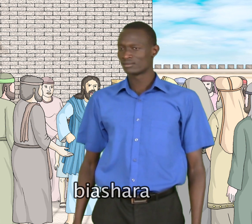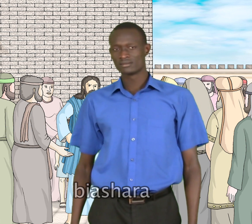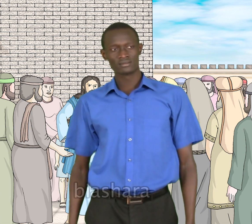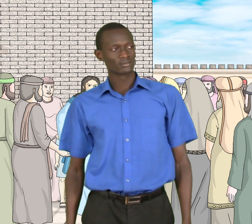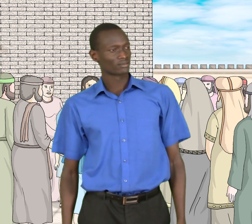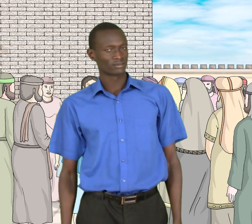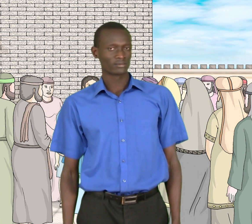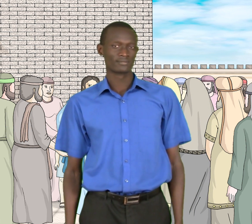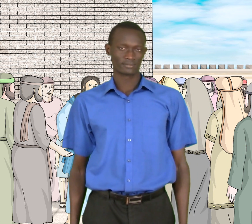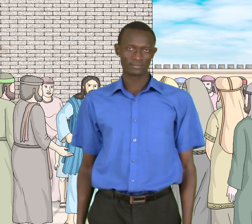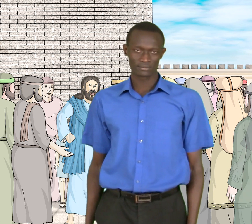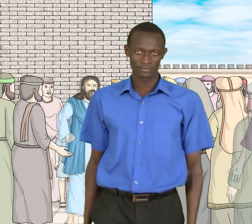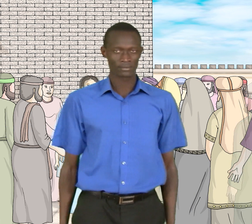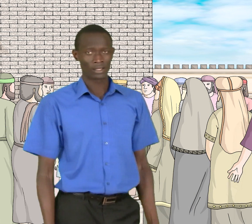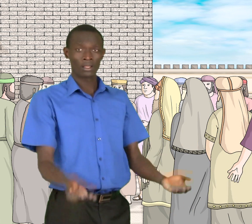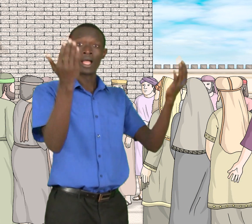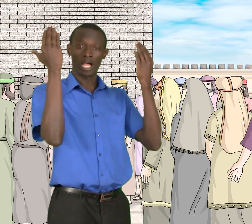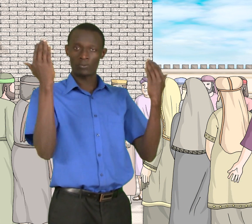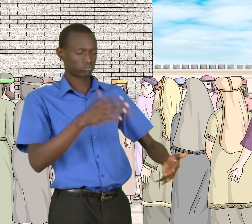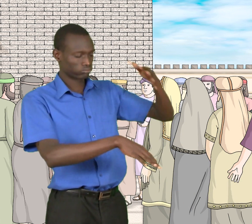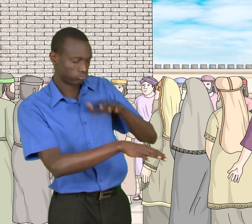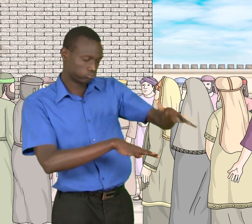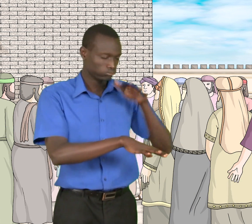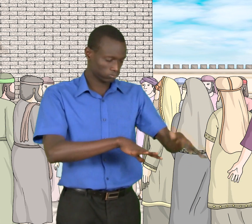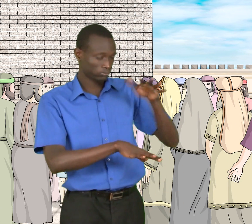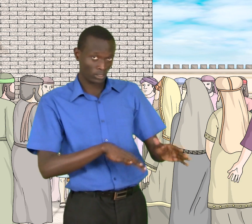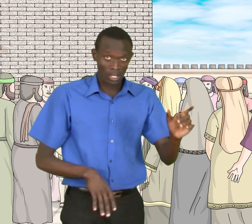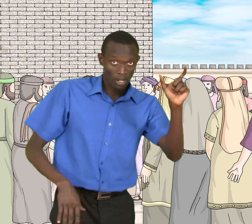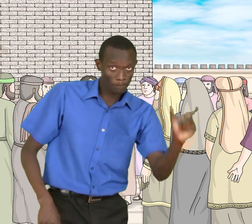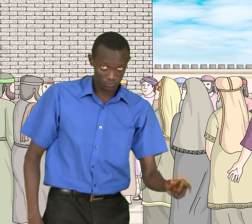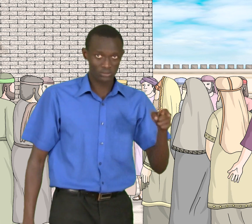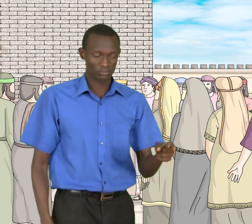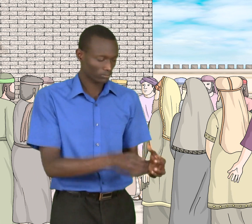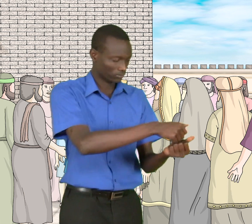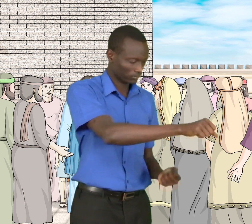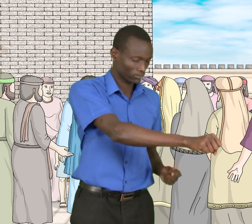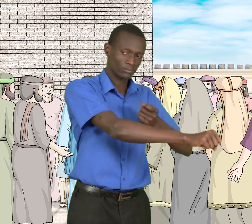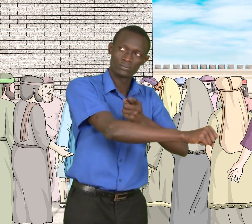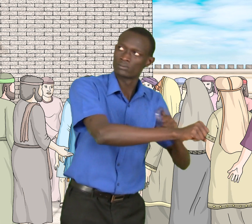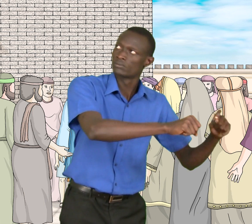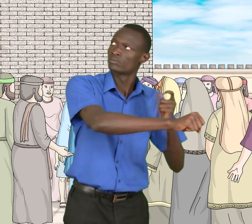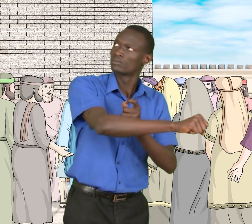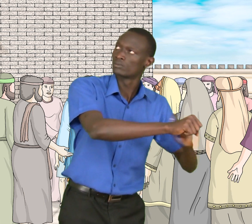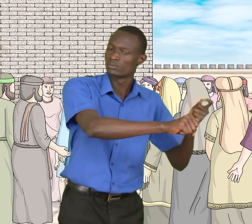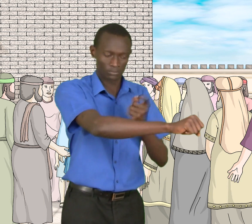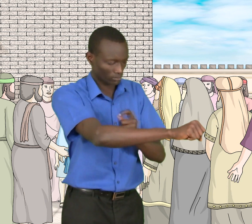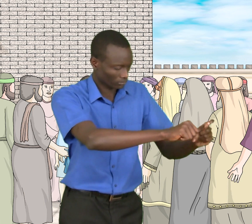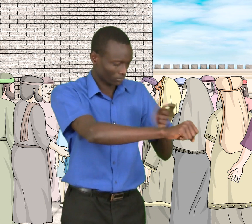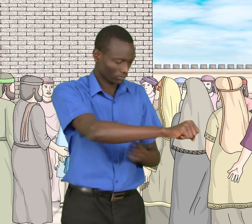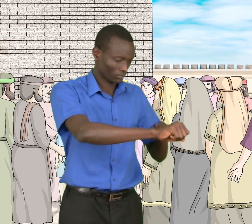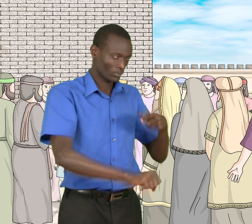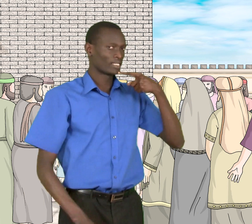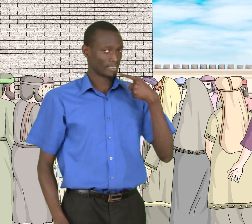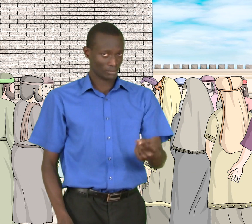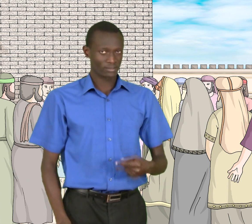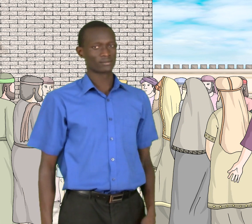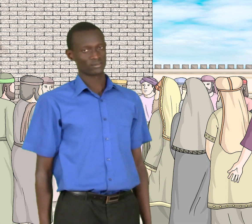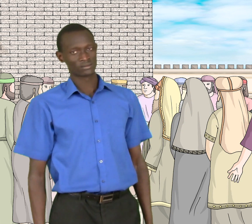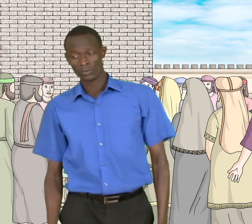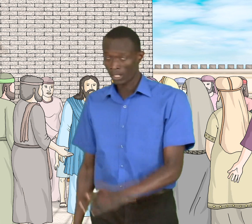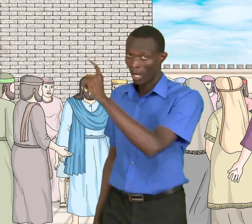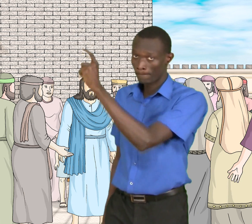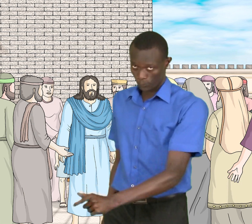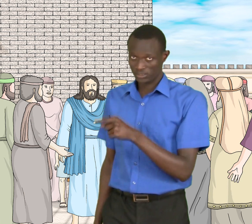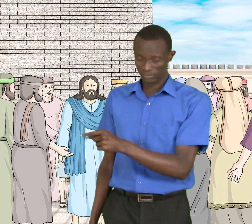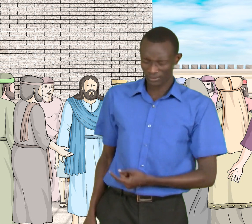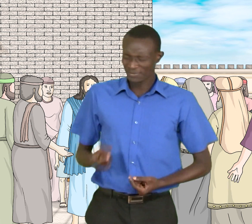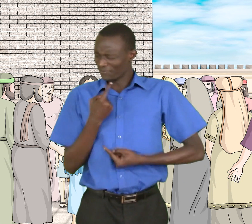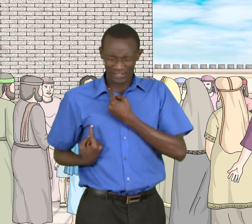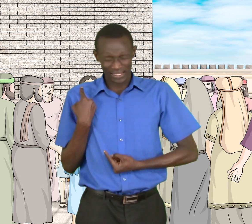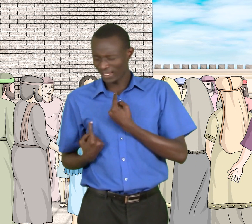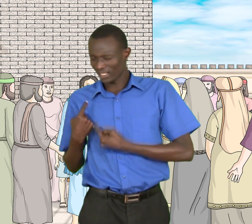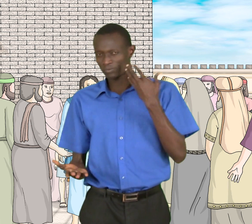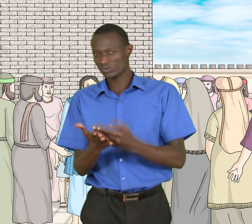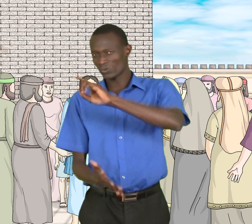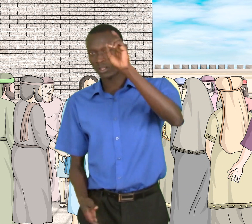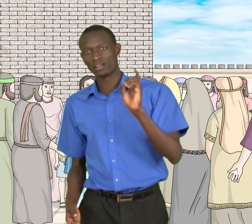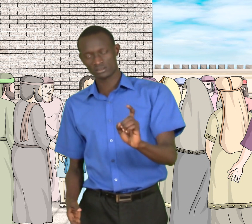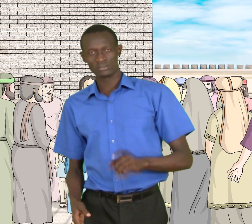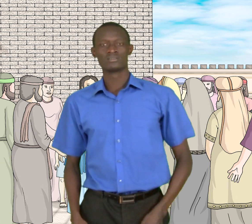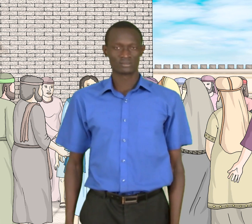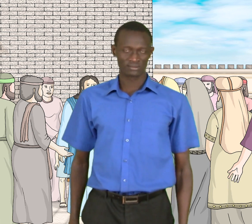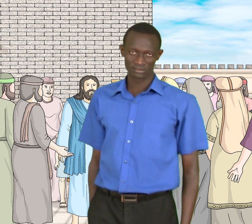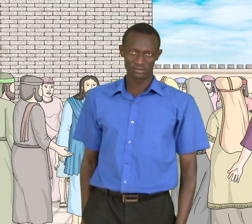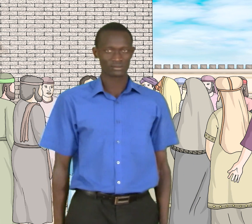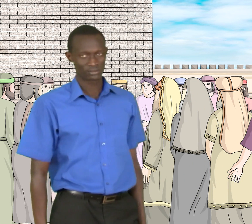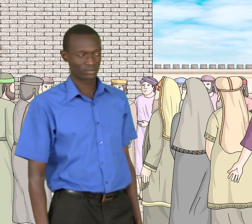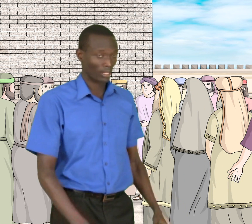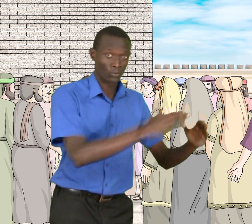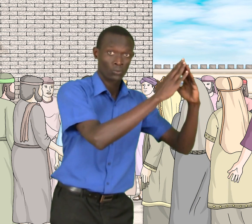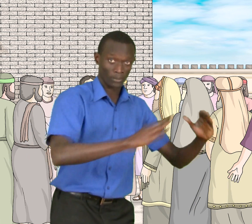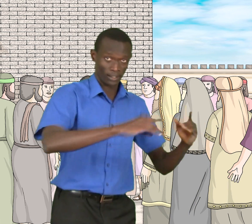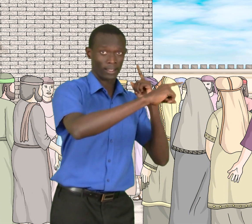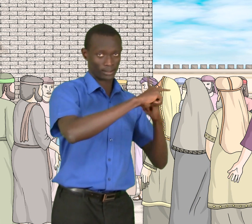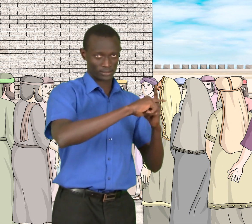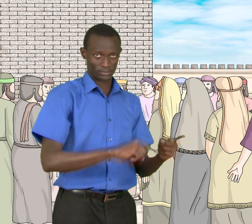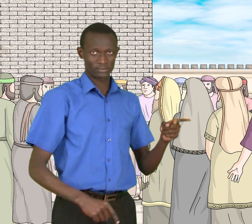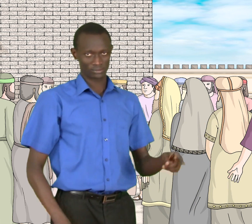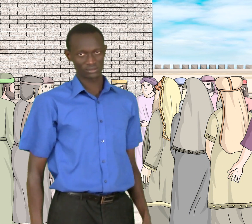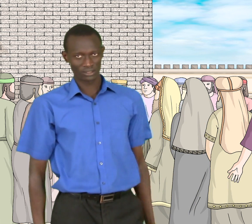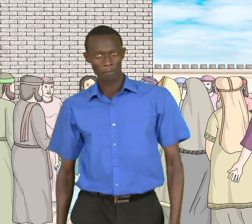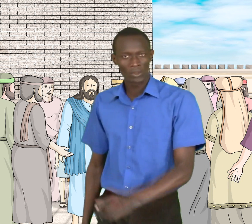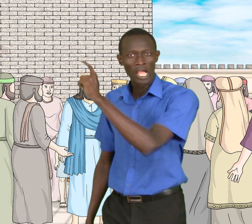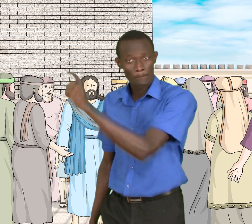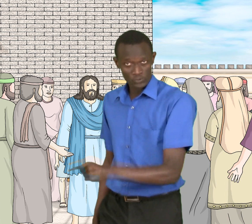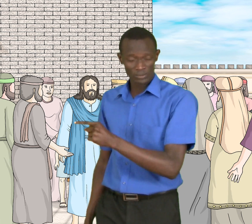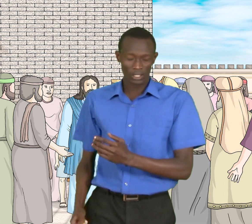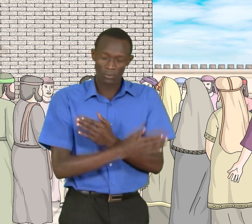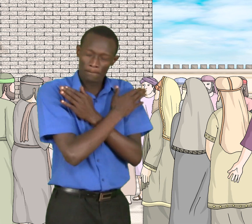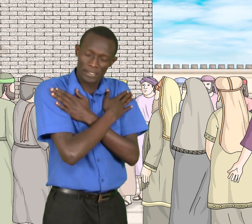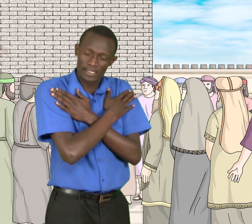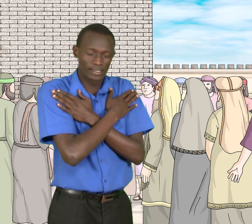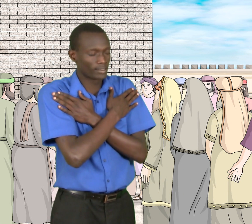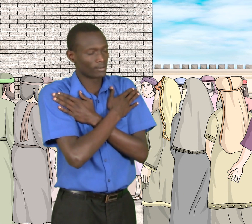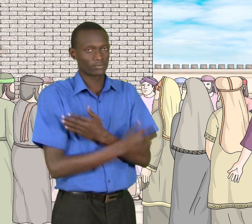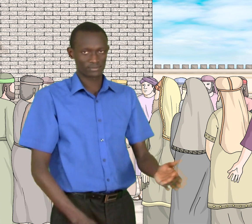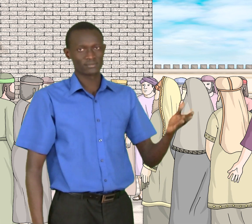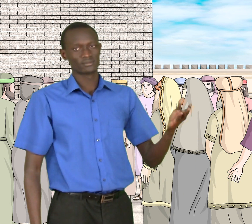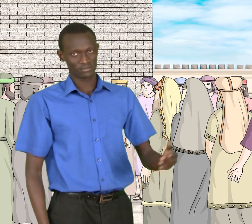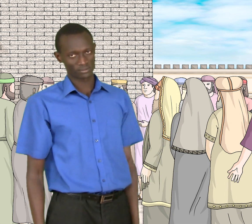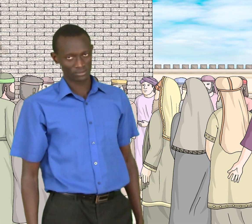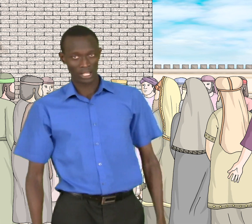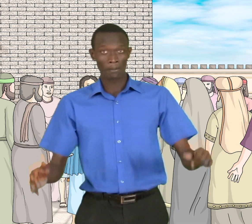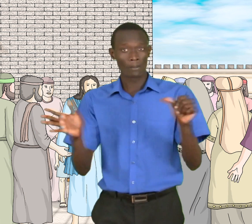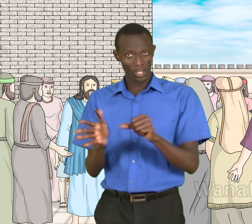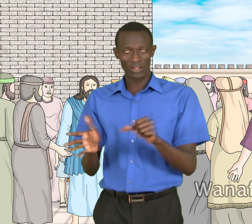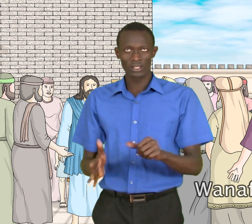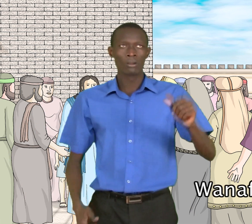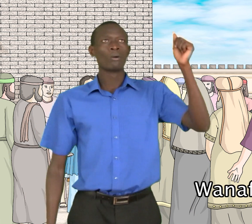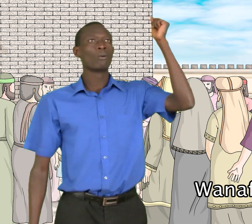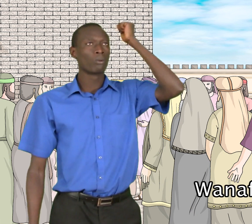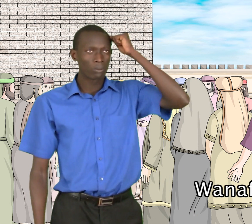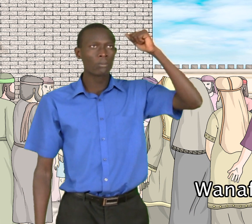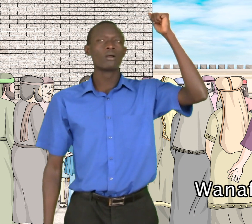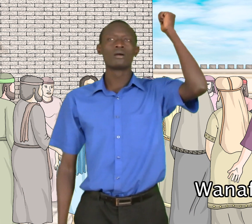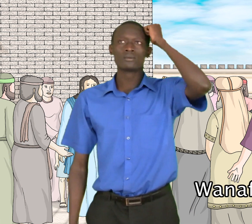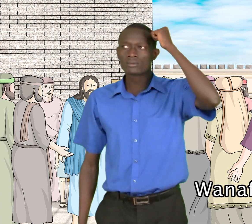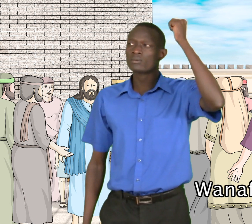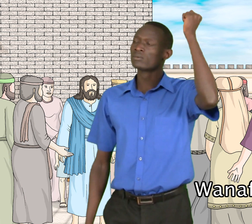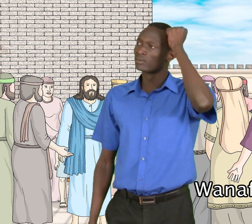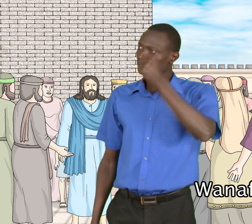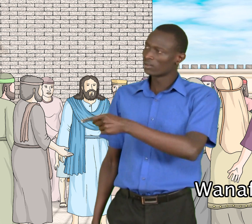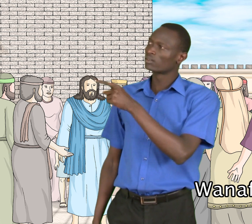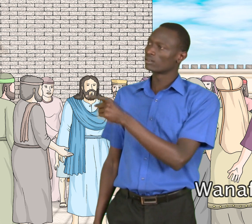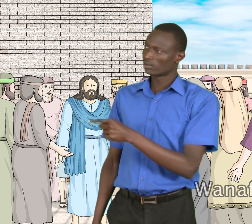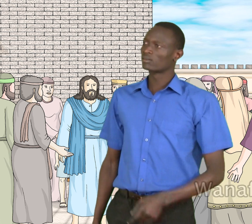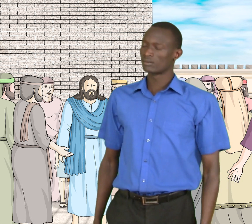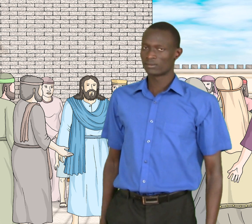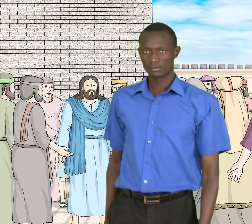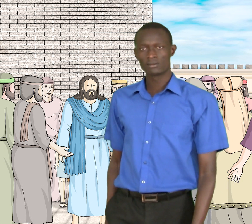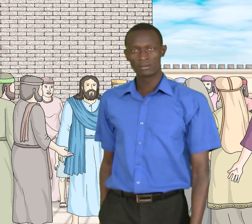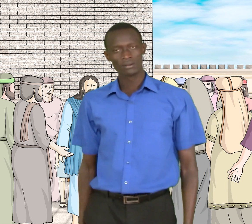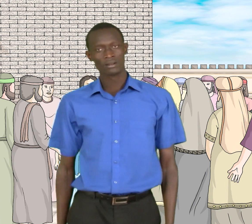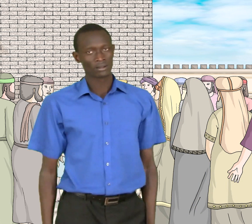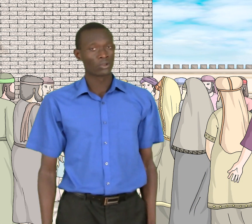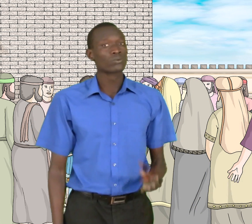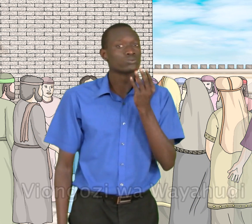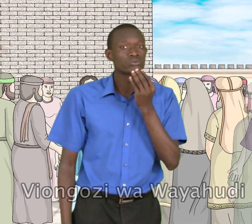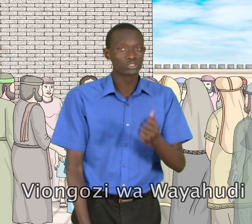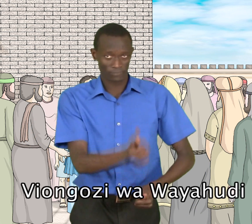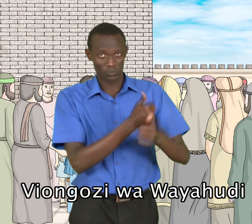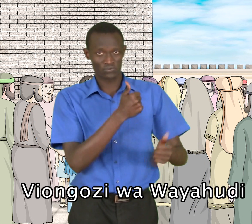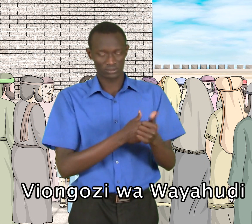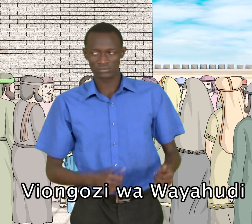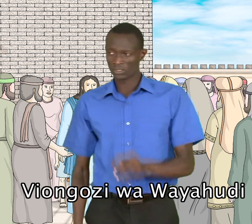His disciples remembered that it is written: “Zeal for Your house will consume Me.”